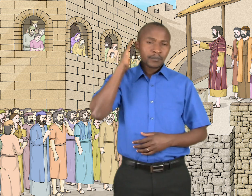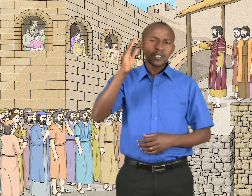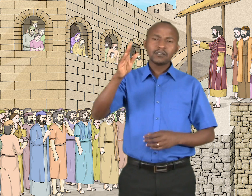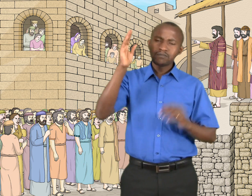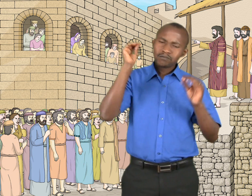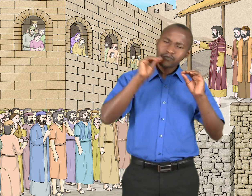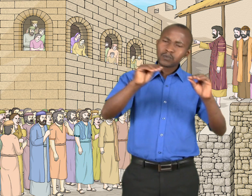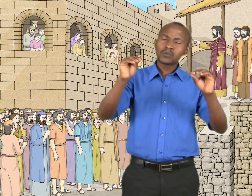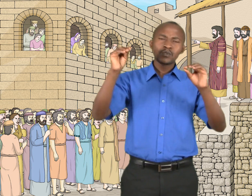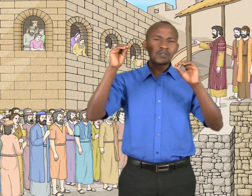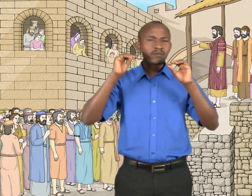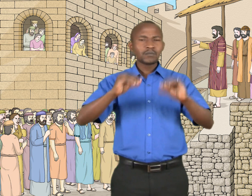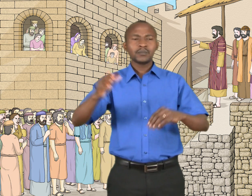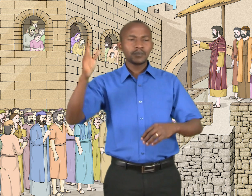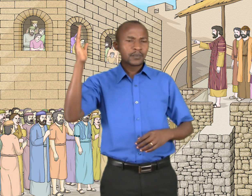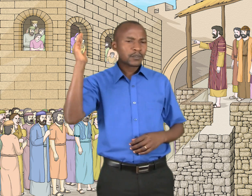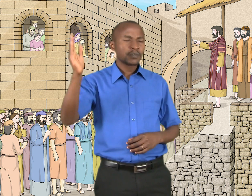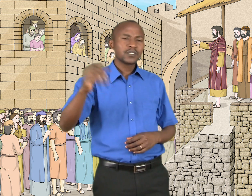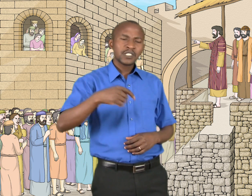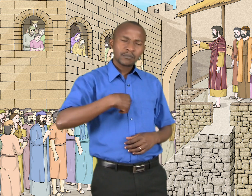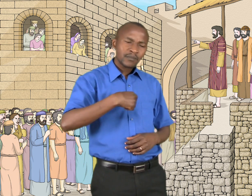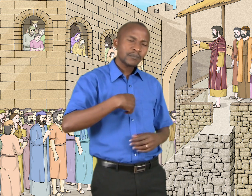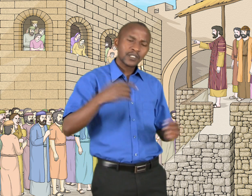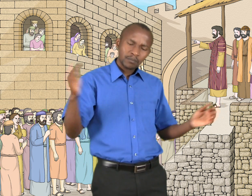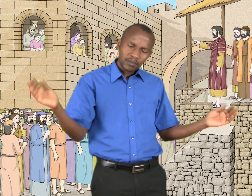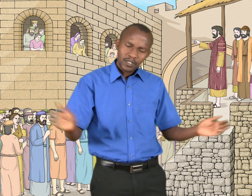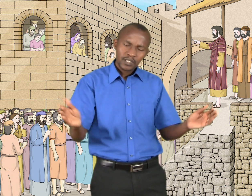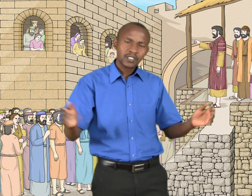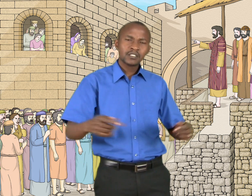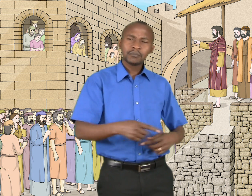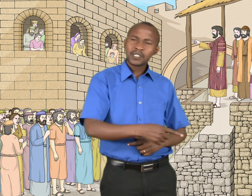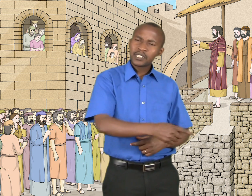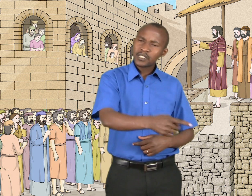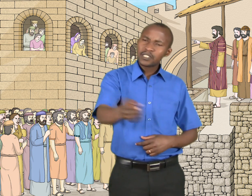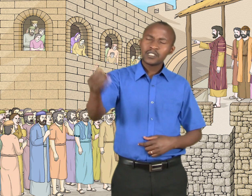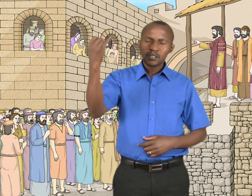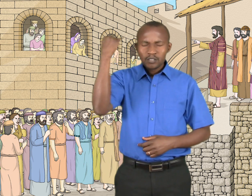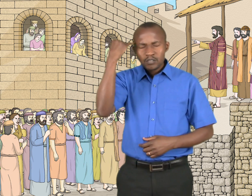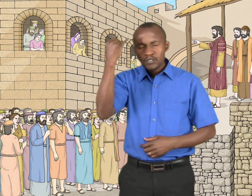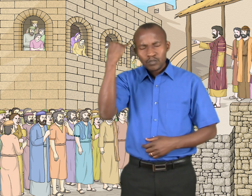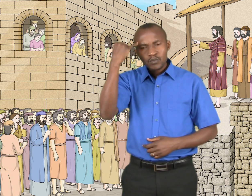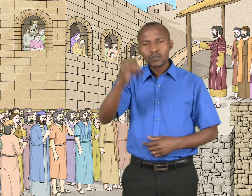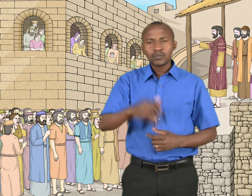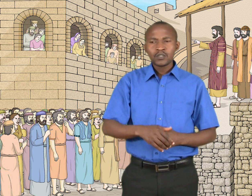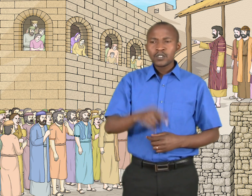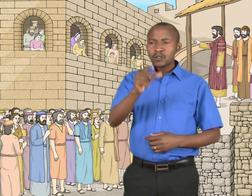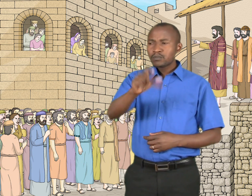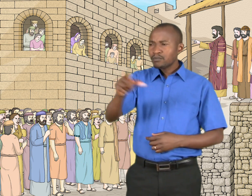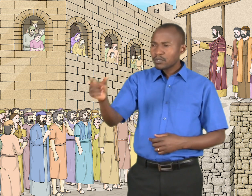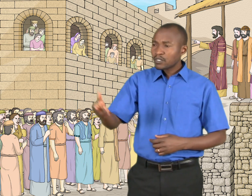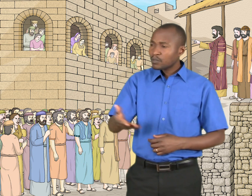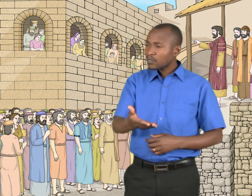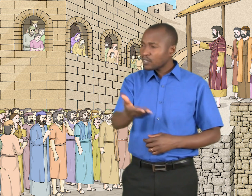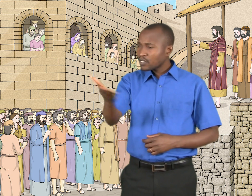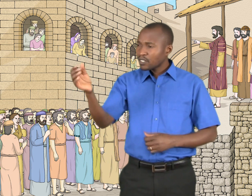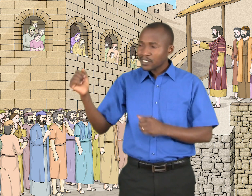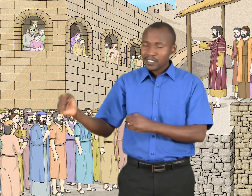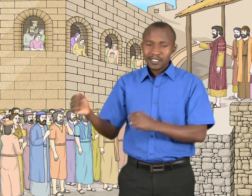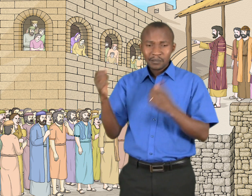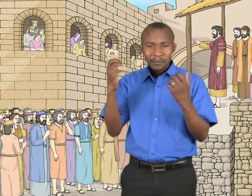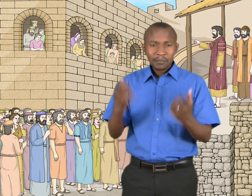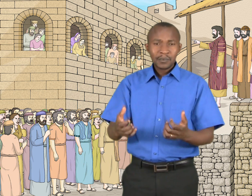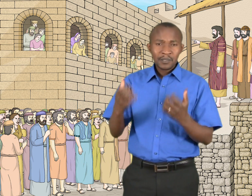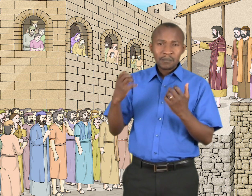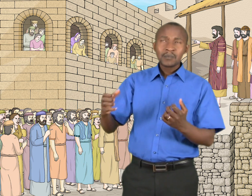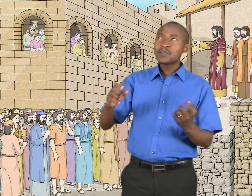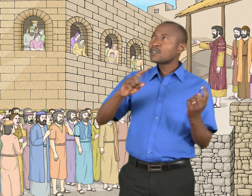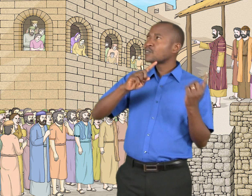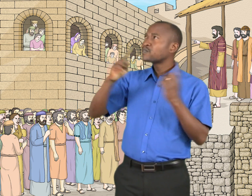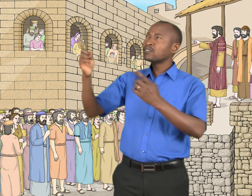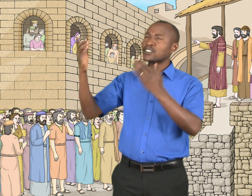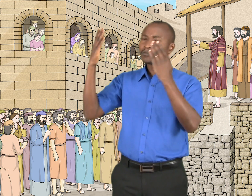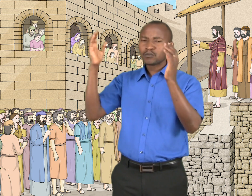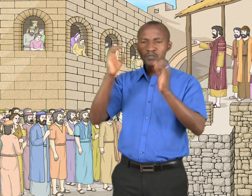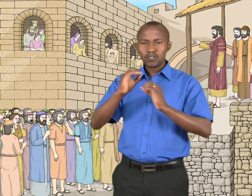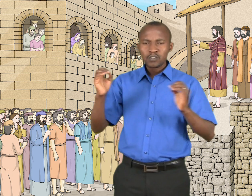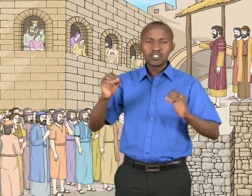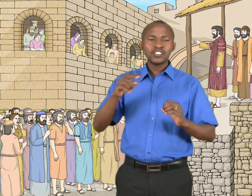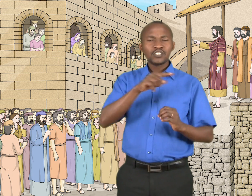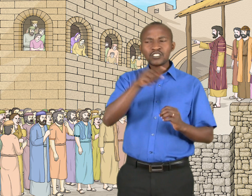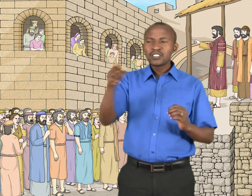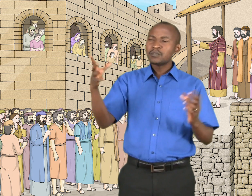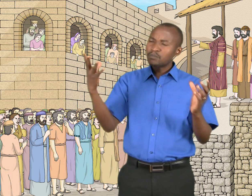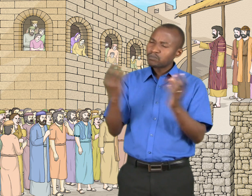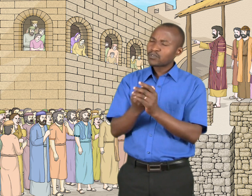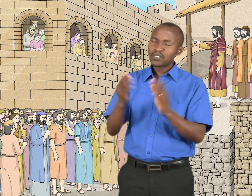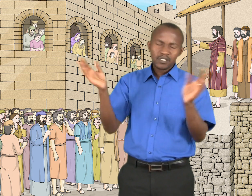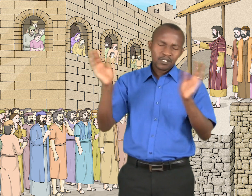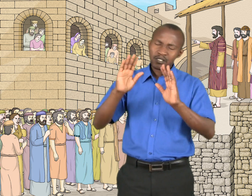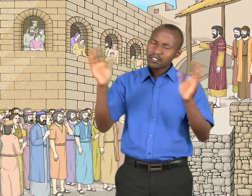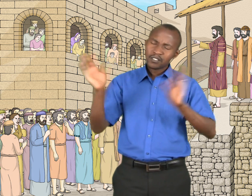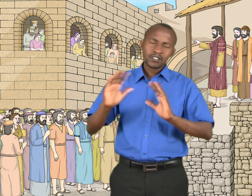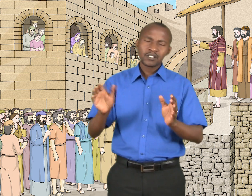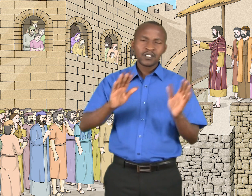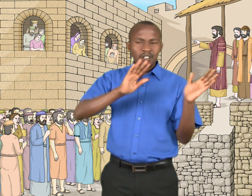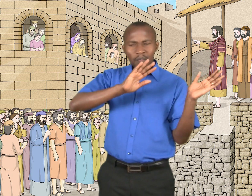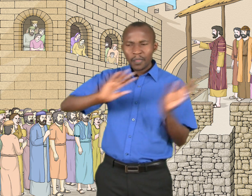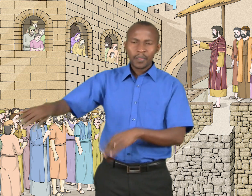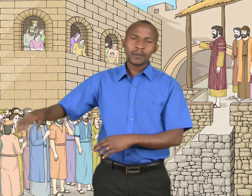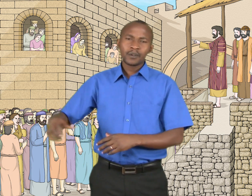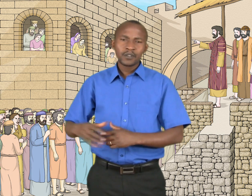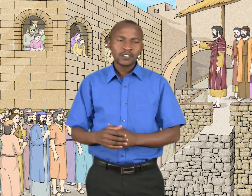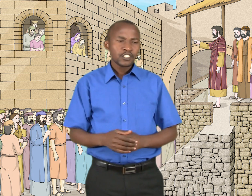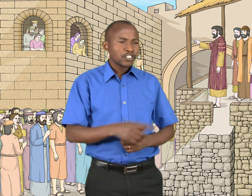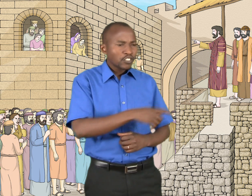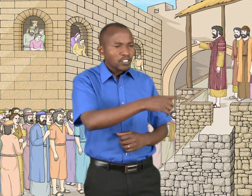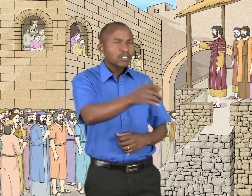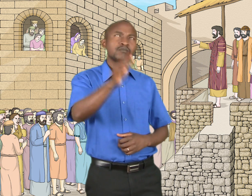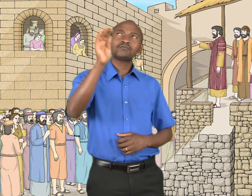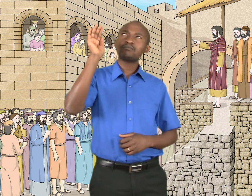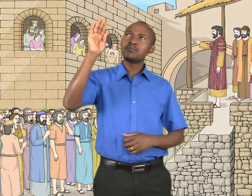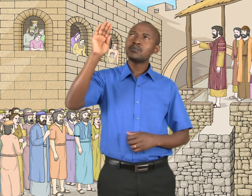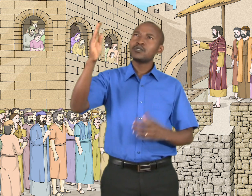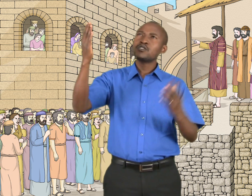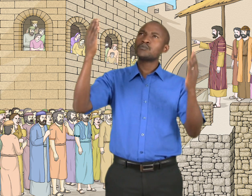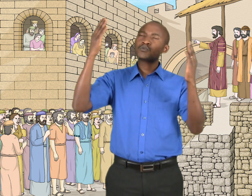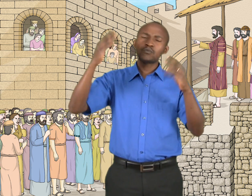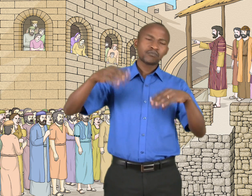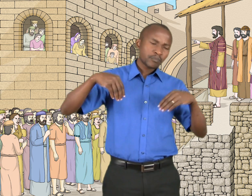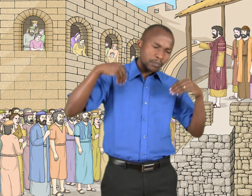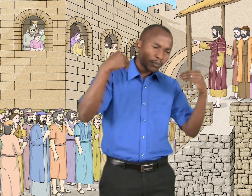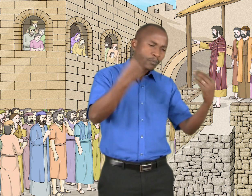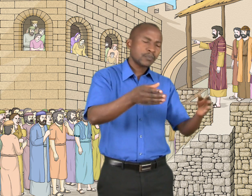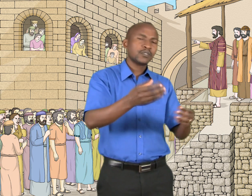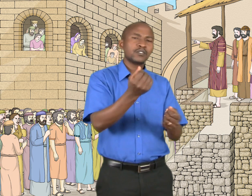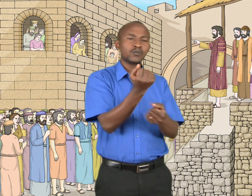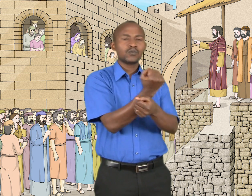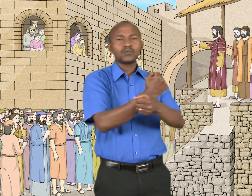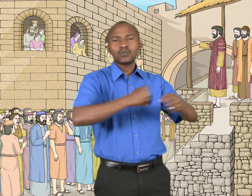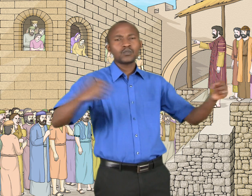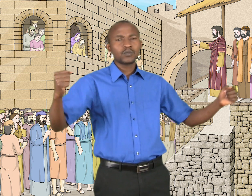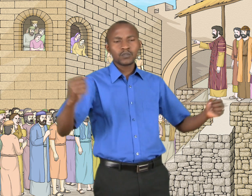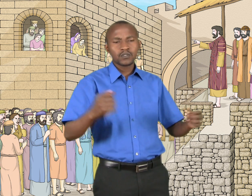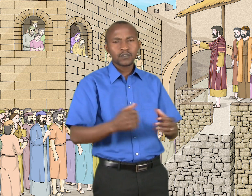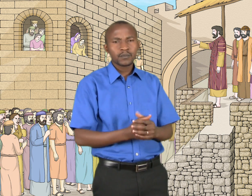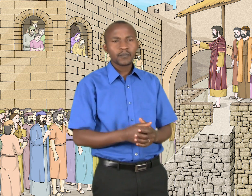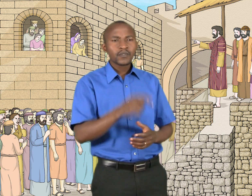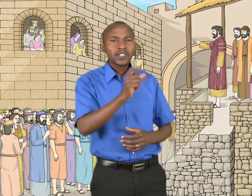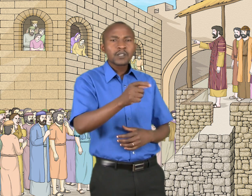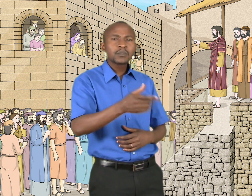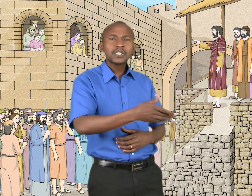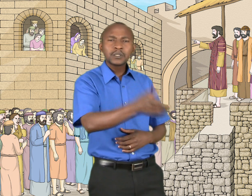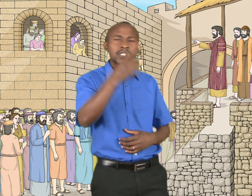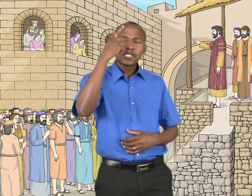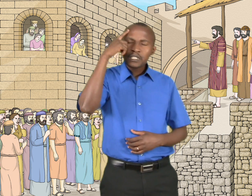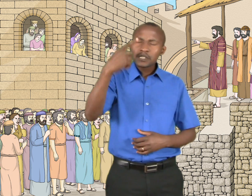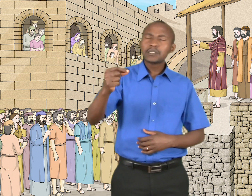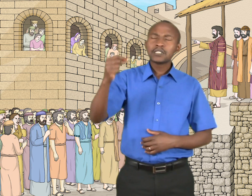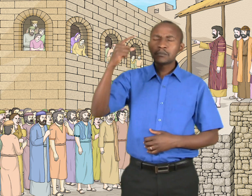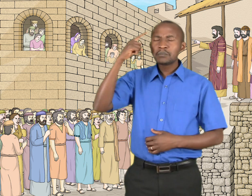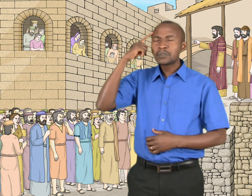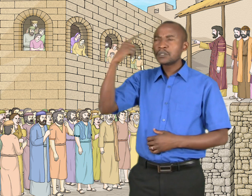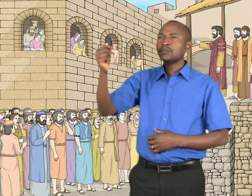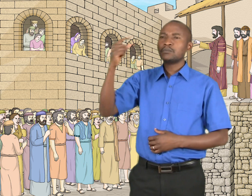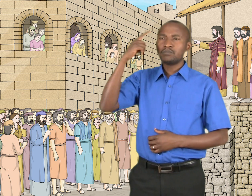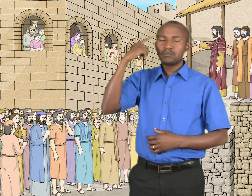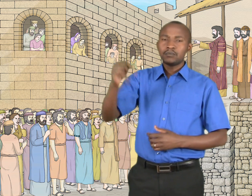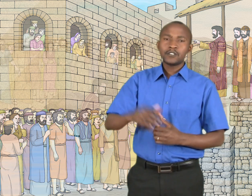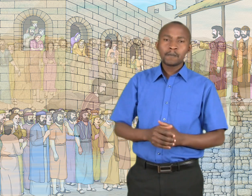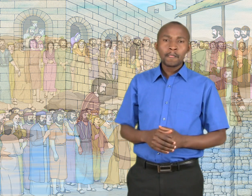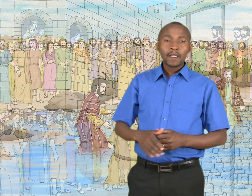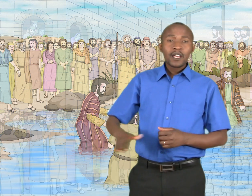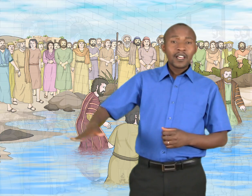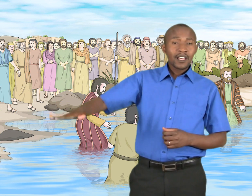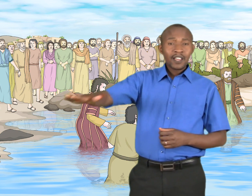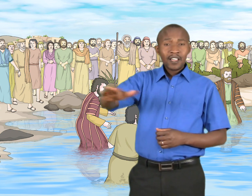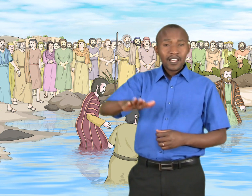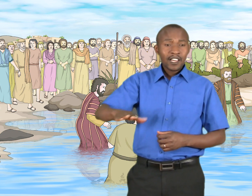With many other words he testified, and he urged them, “Be saved from this corrupt generation.”